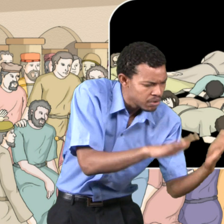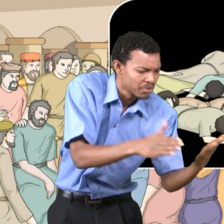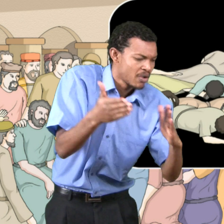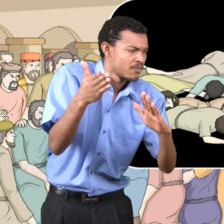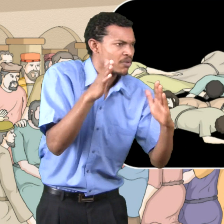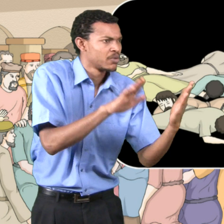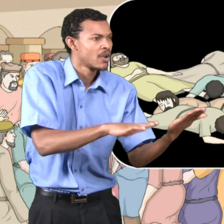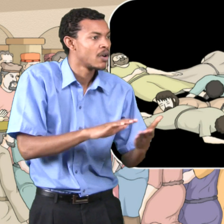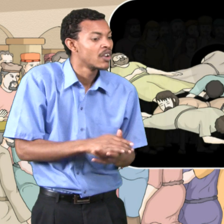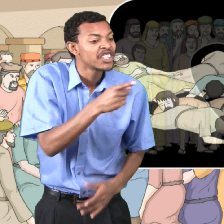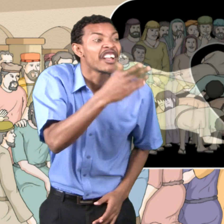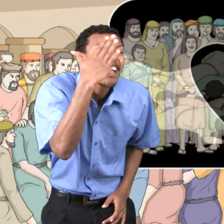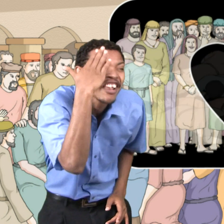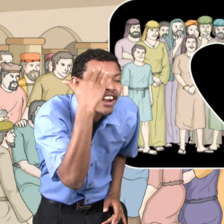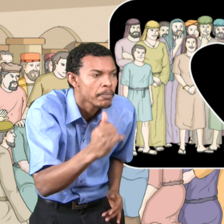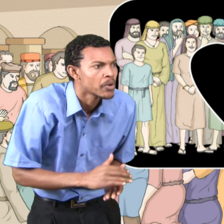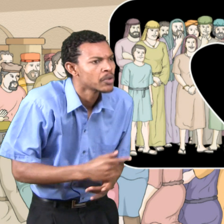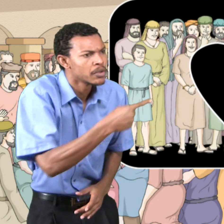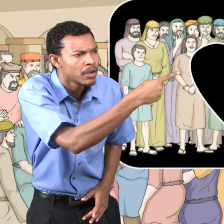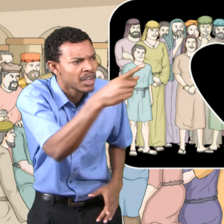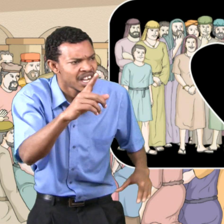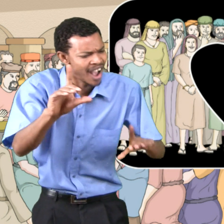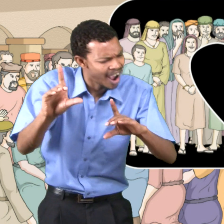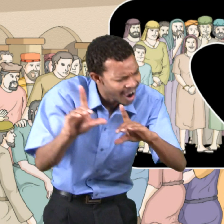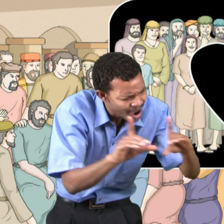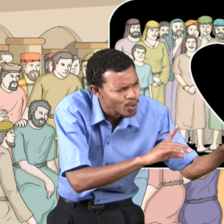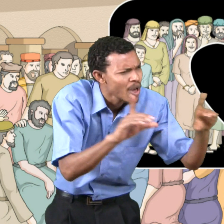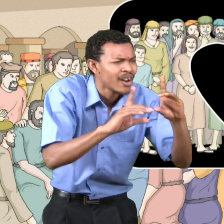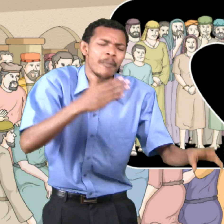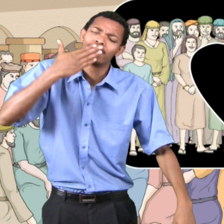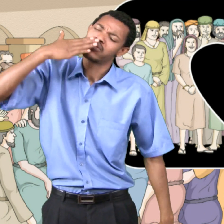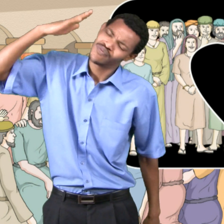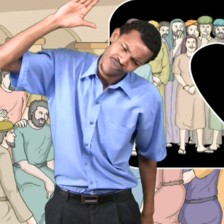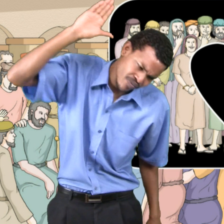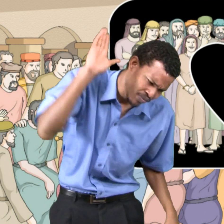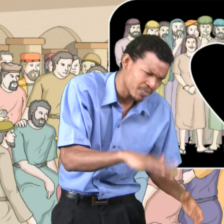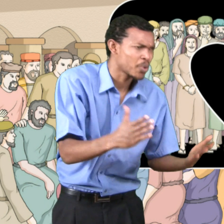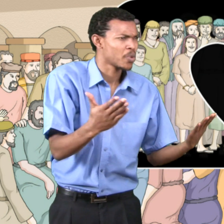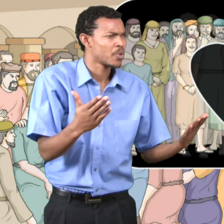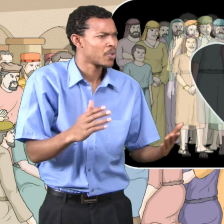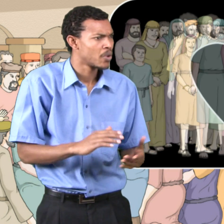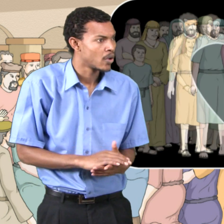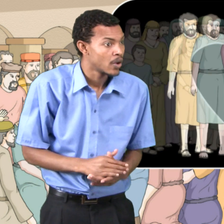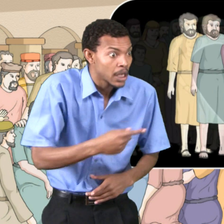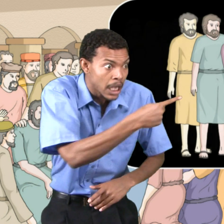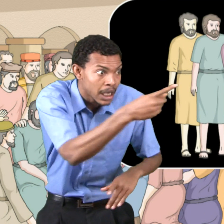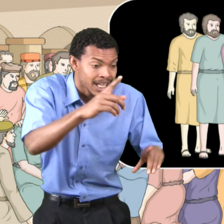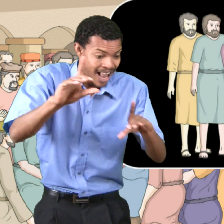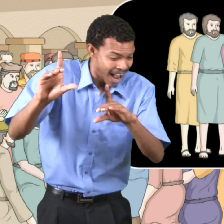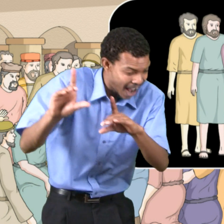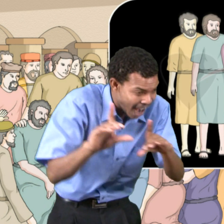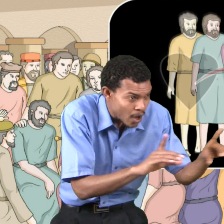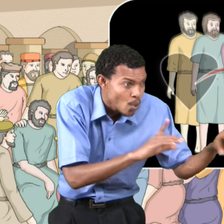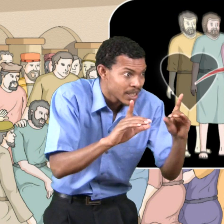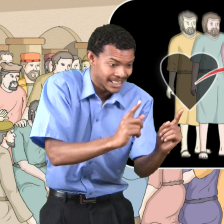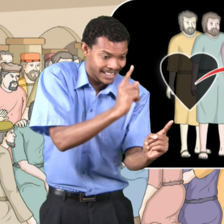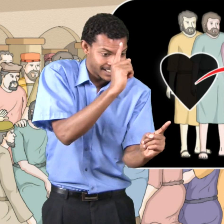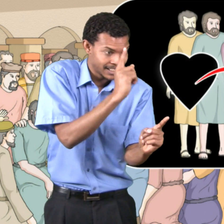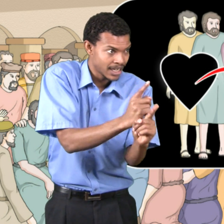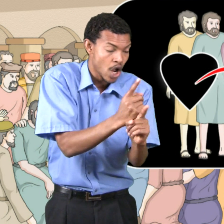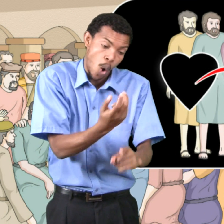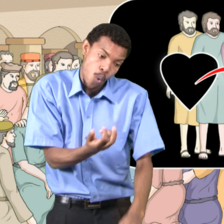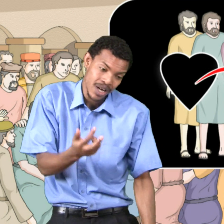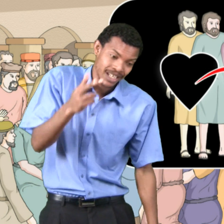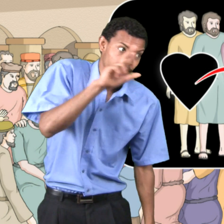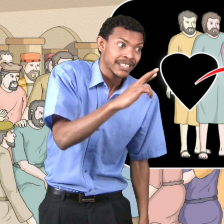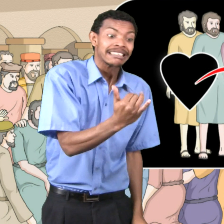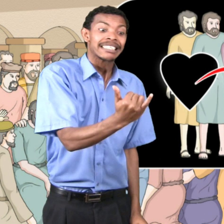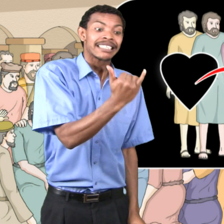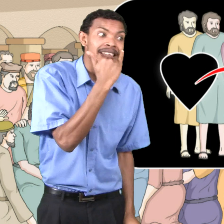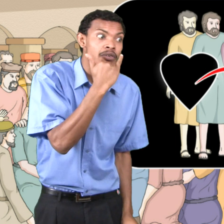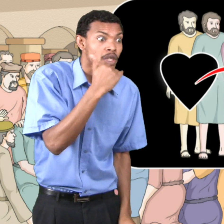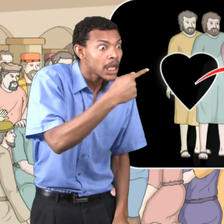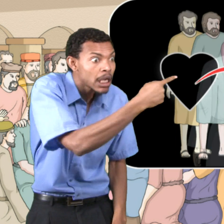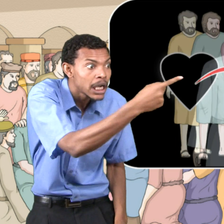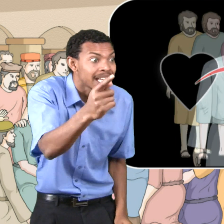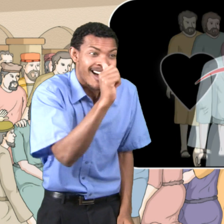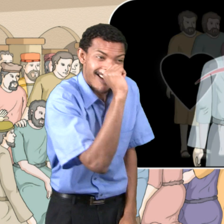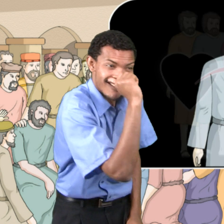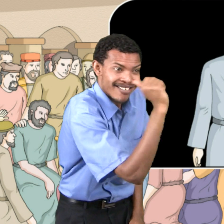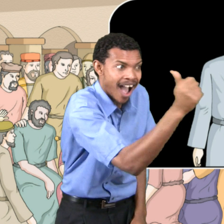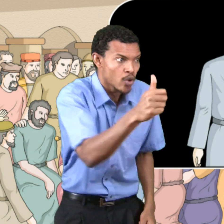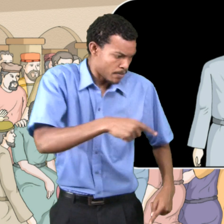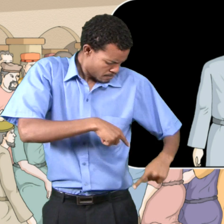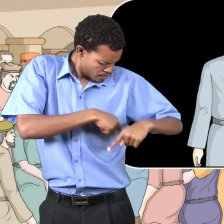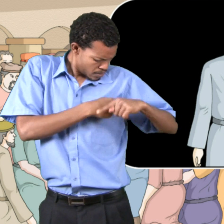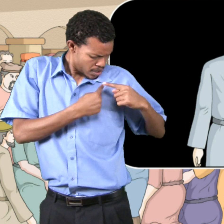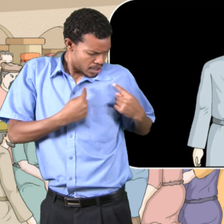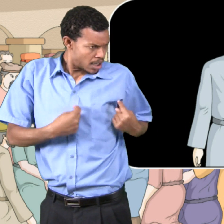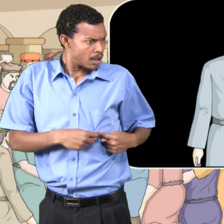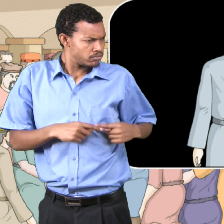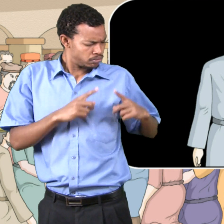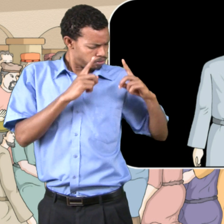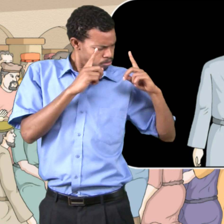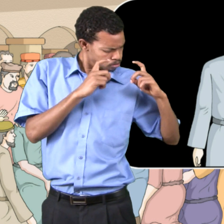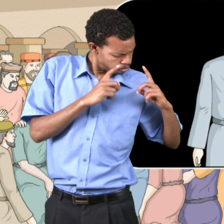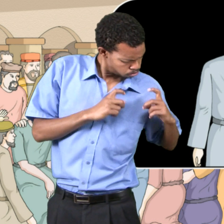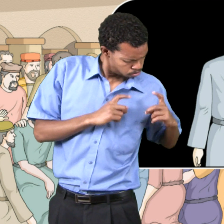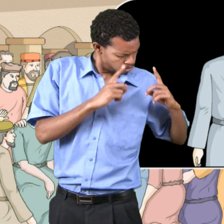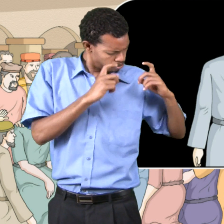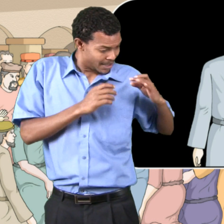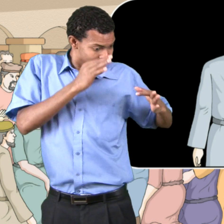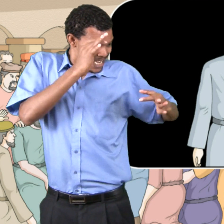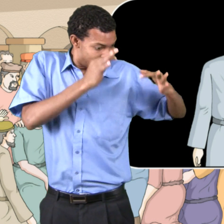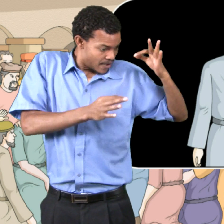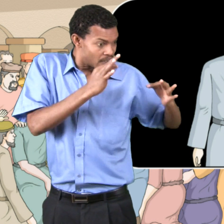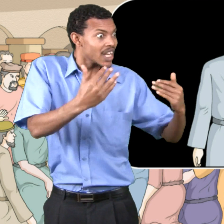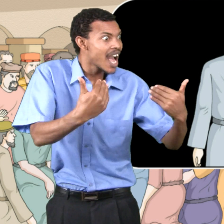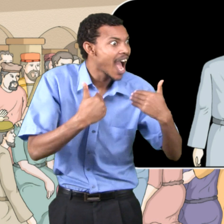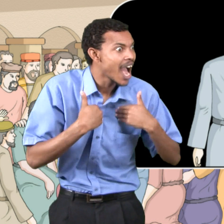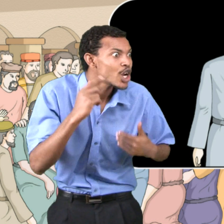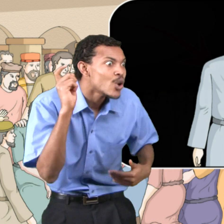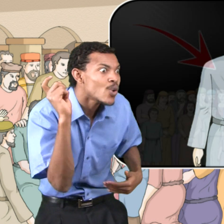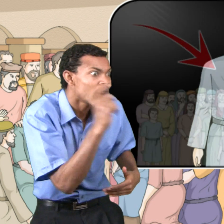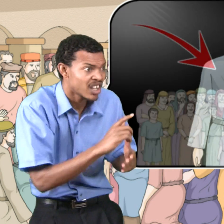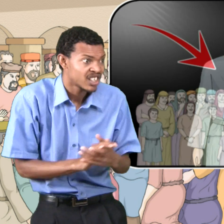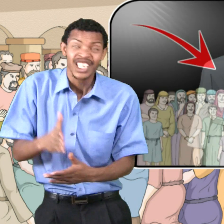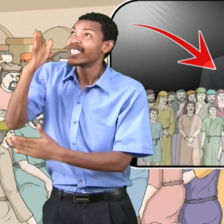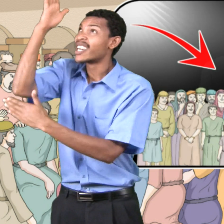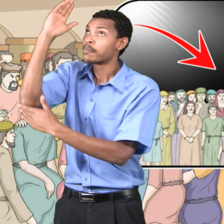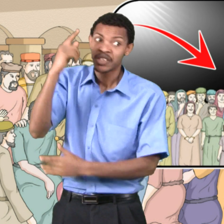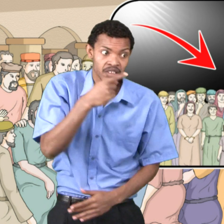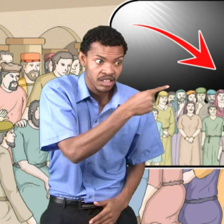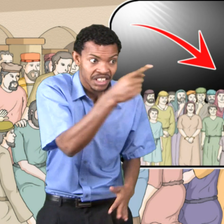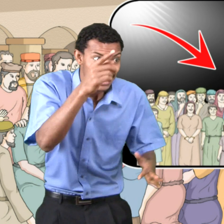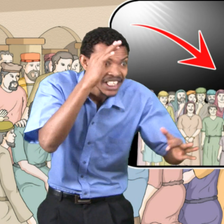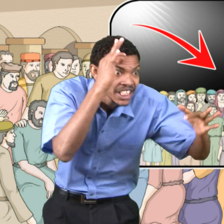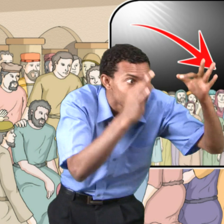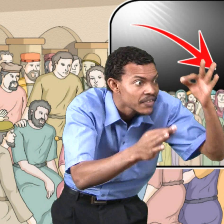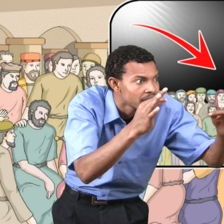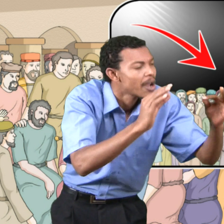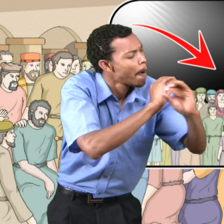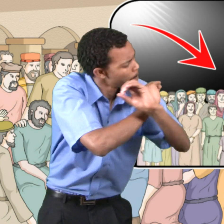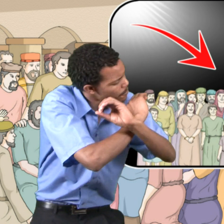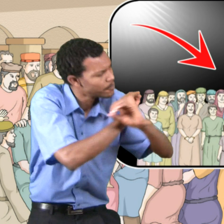Now if we judged ourselves properly, we would not come under judgment.